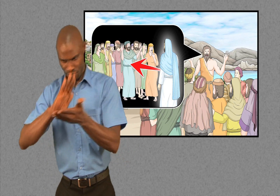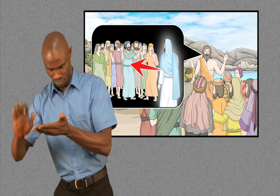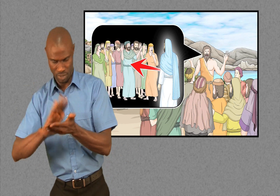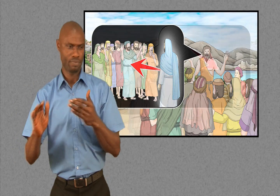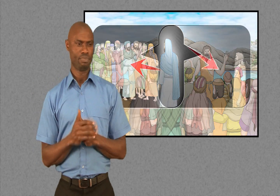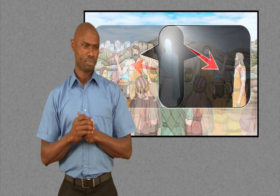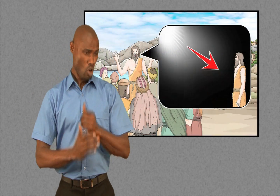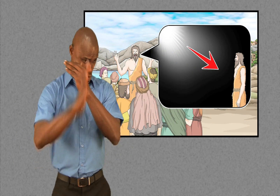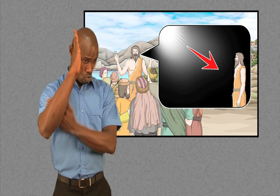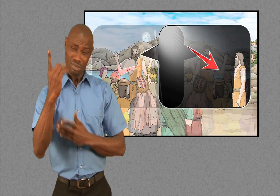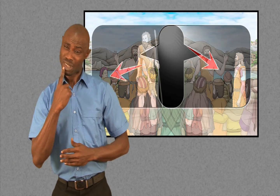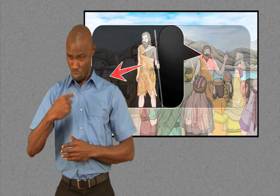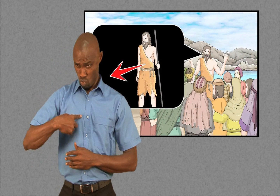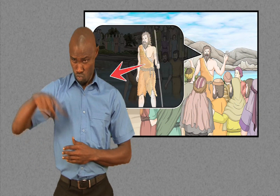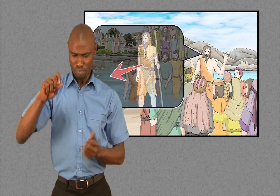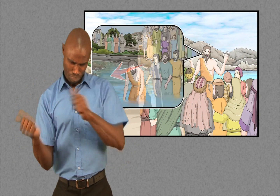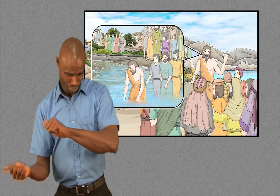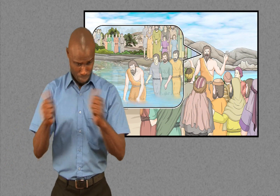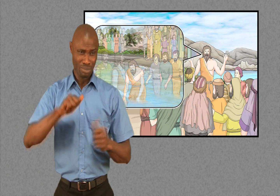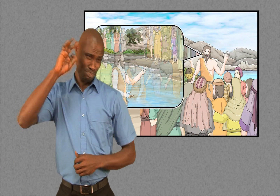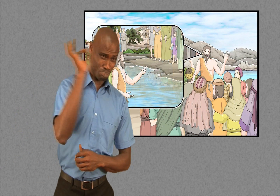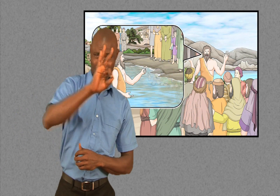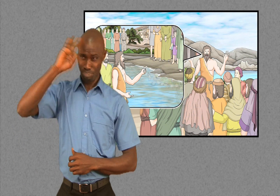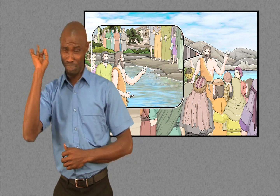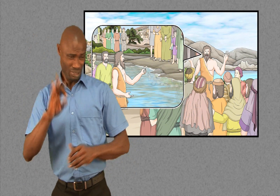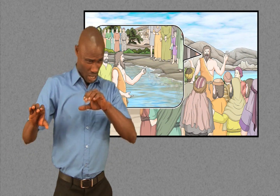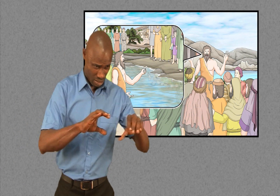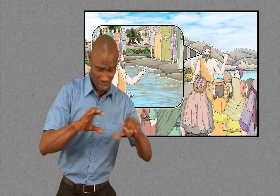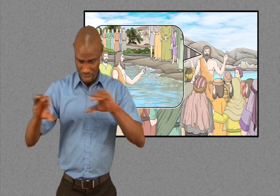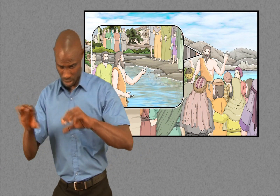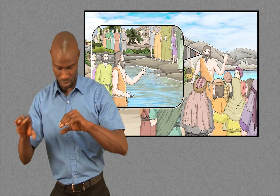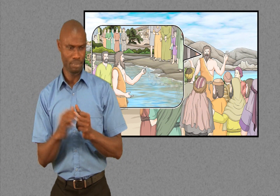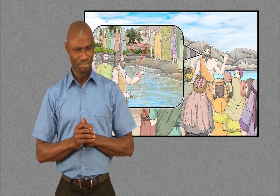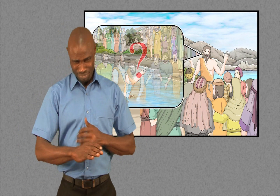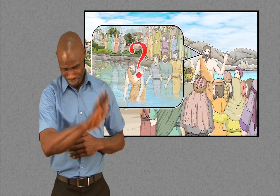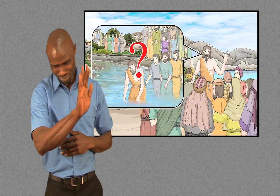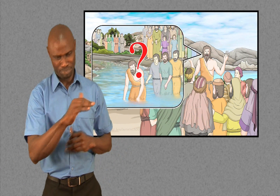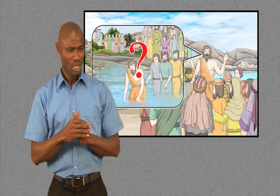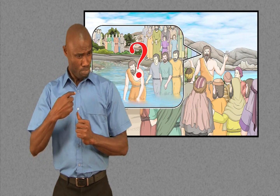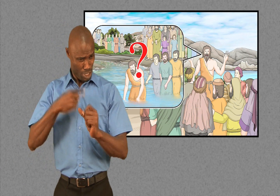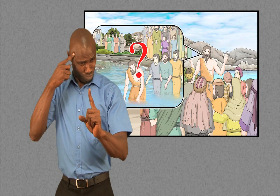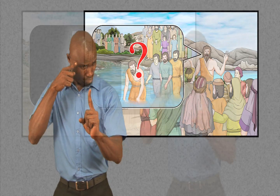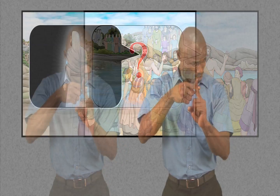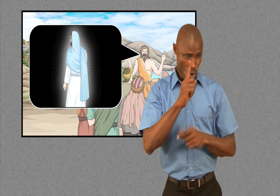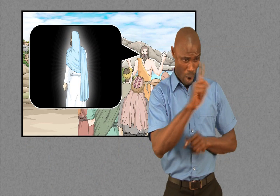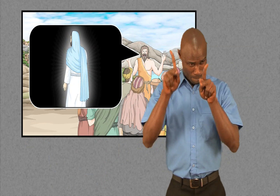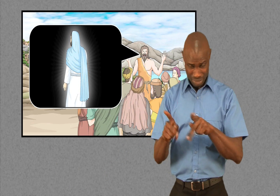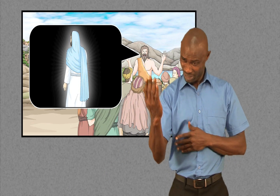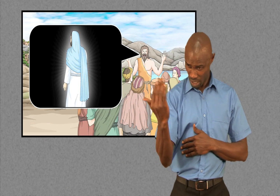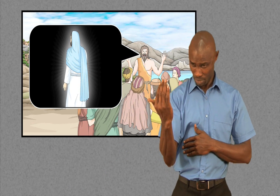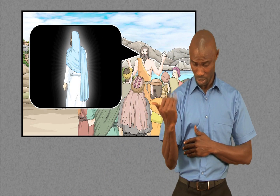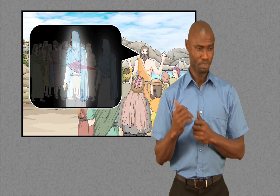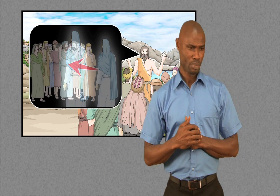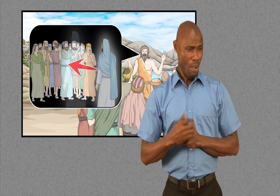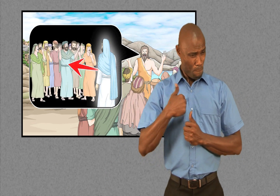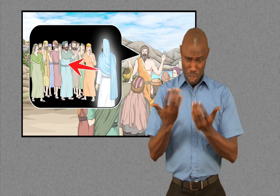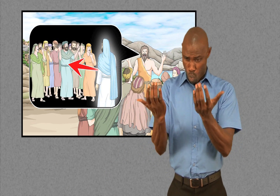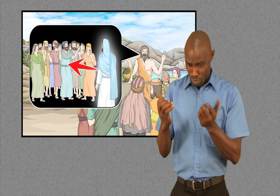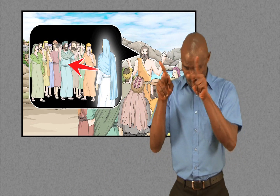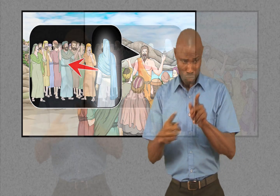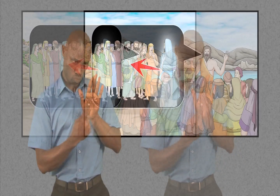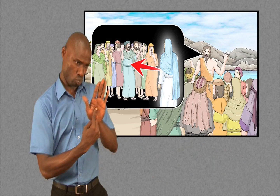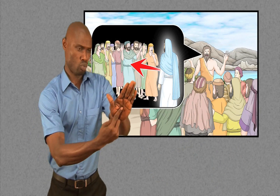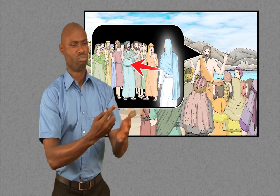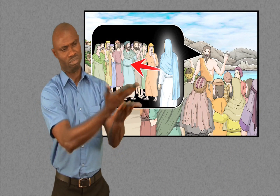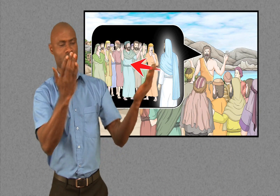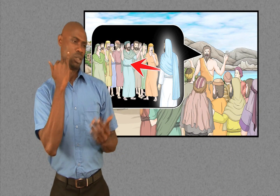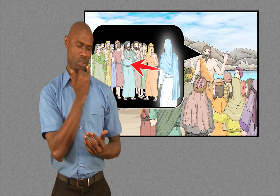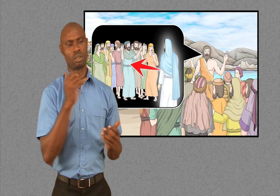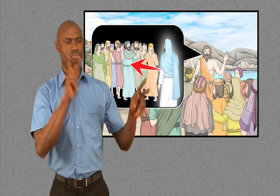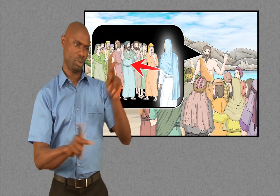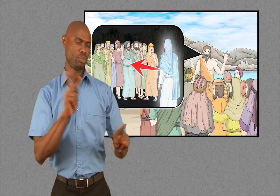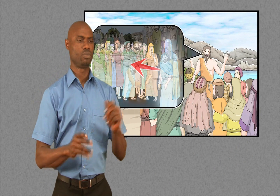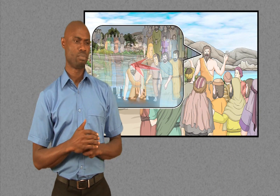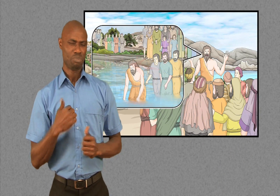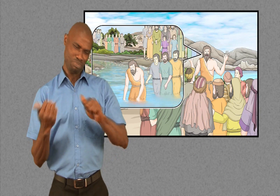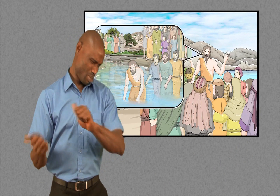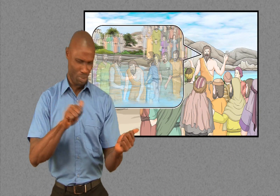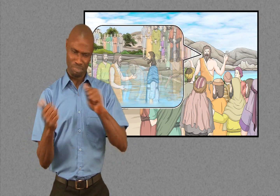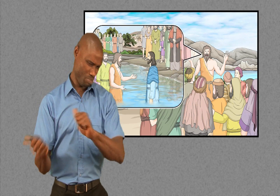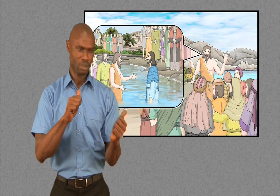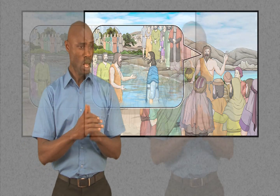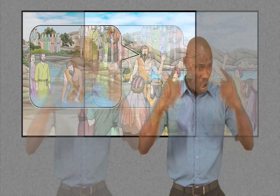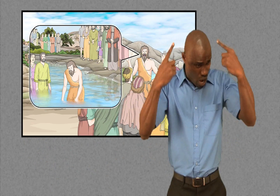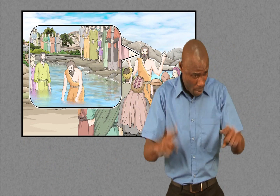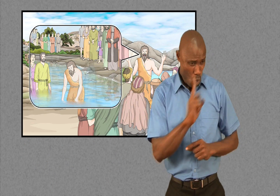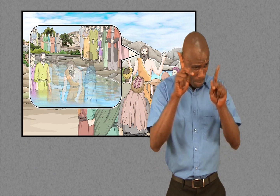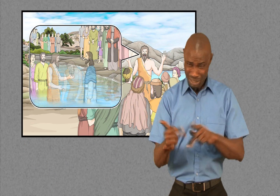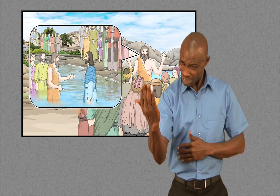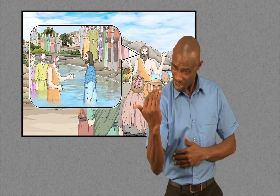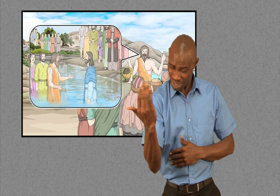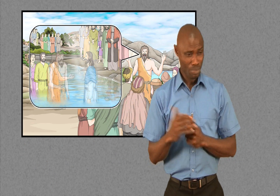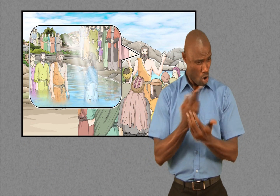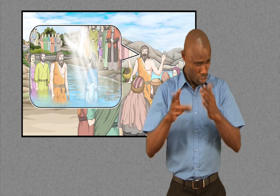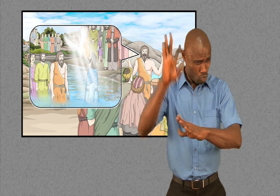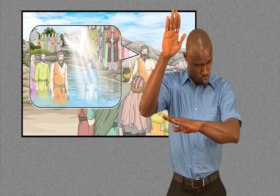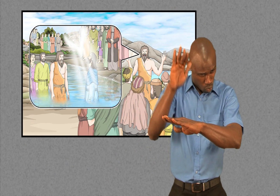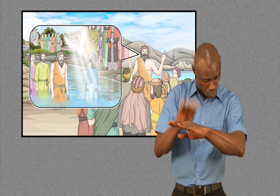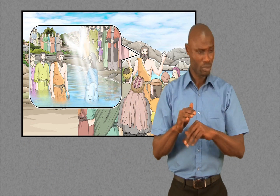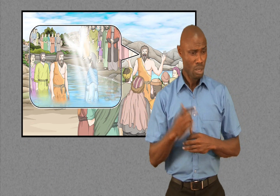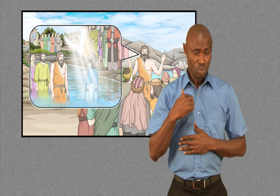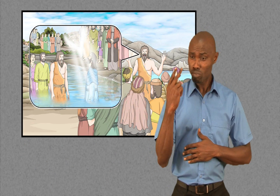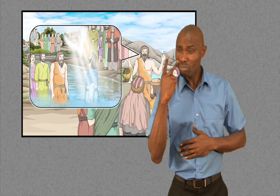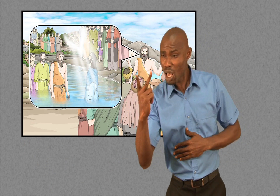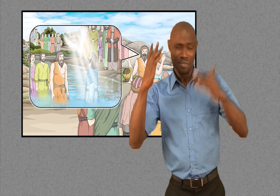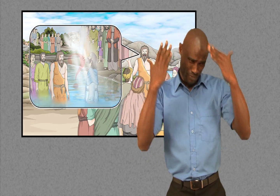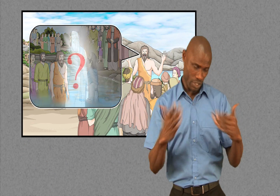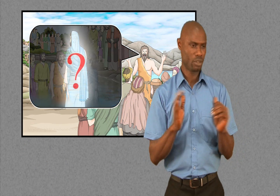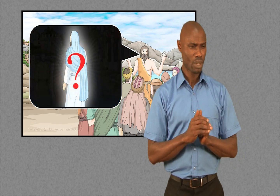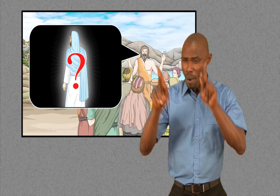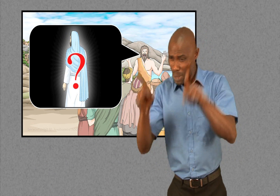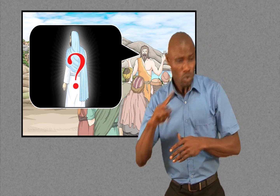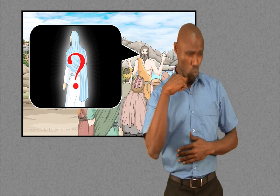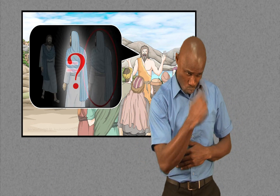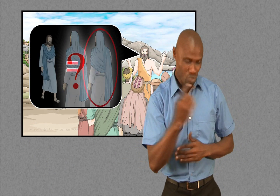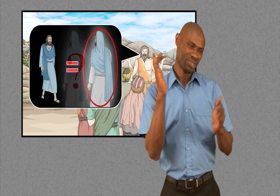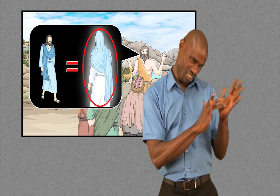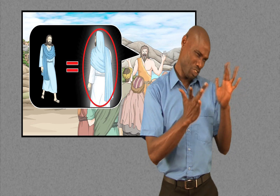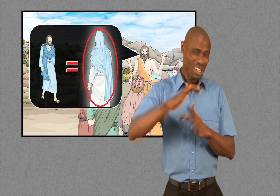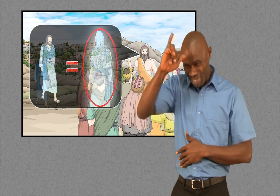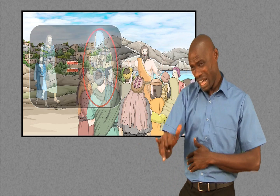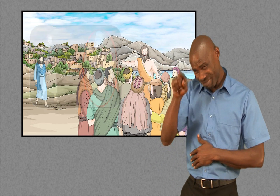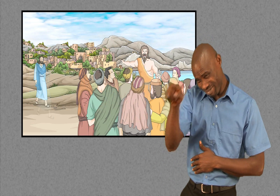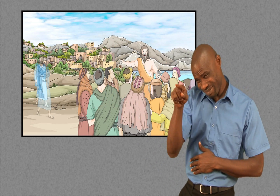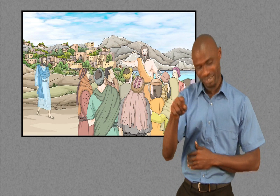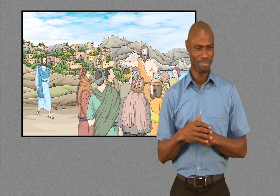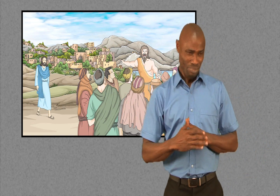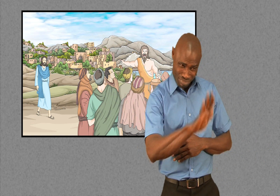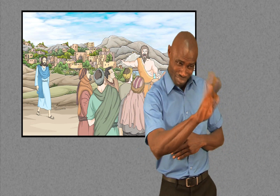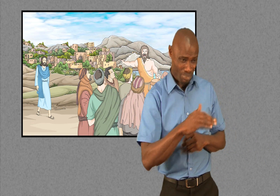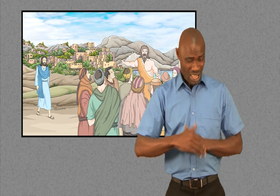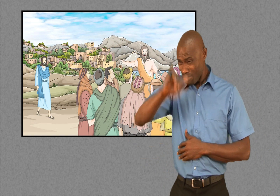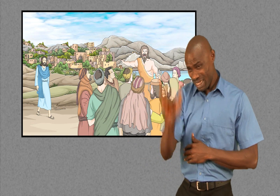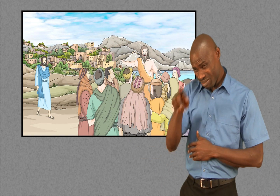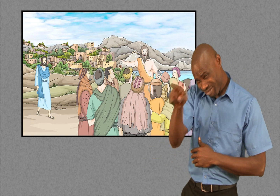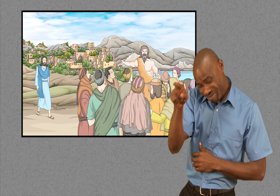I myself did not know Him, but the One who sent me to baptize with water told me, ‘The man on whom you see the Spirit descend and rest is He who will baptize with the Holy Spirit.’